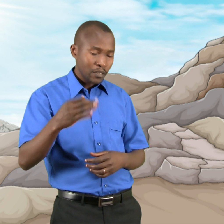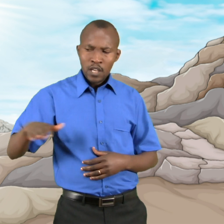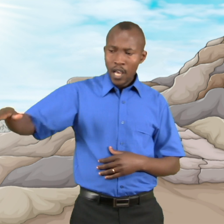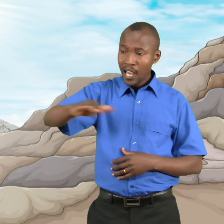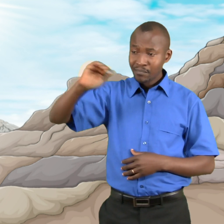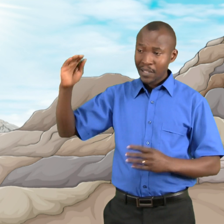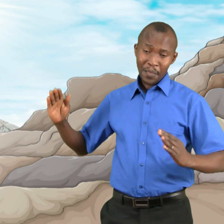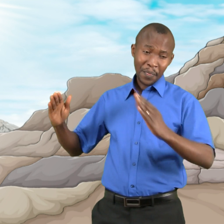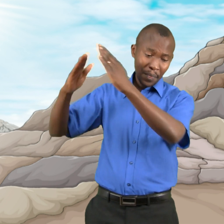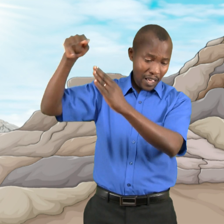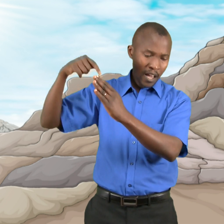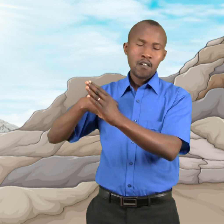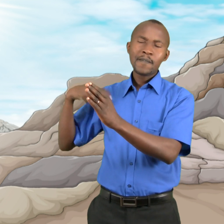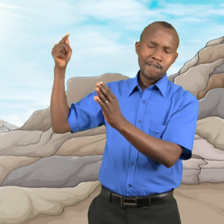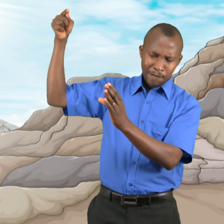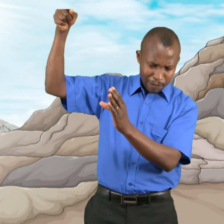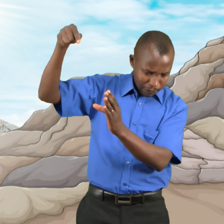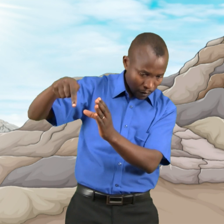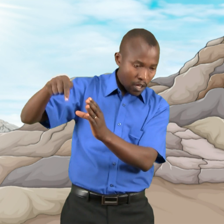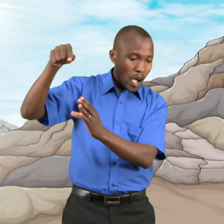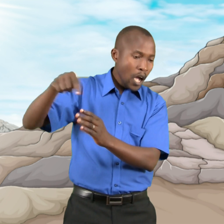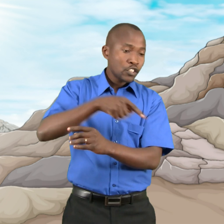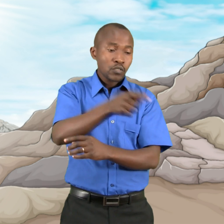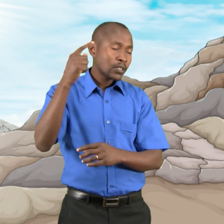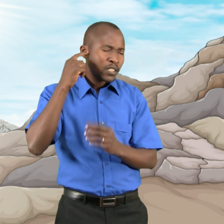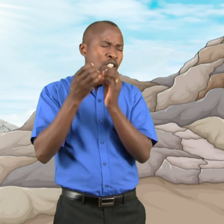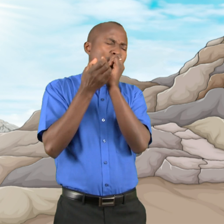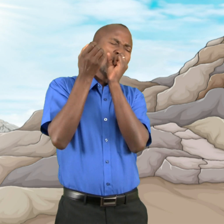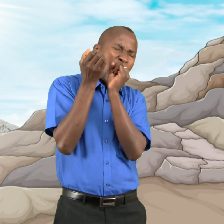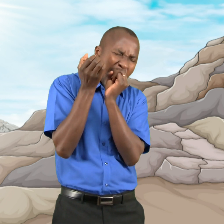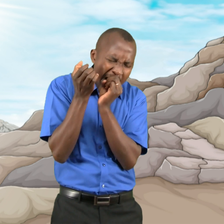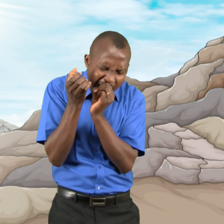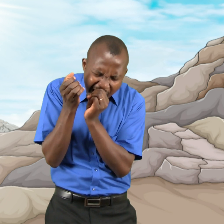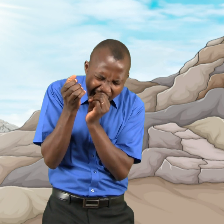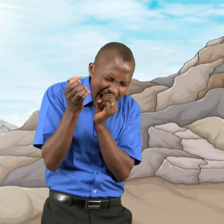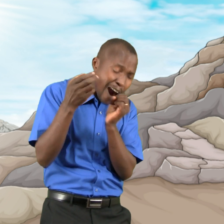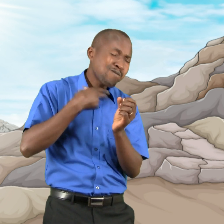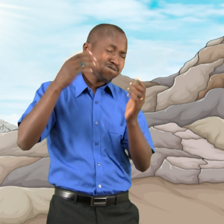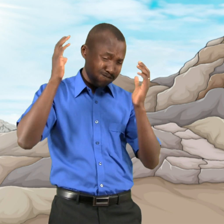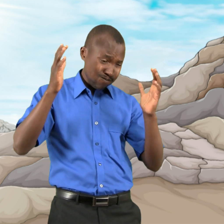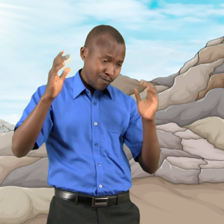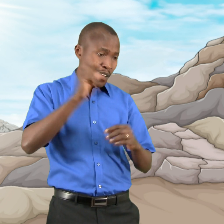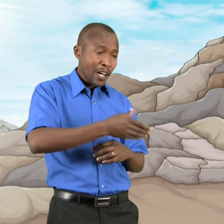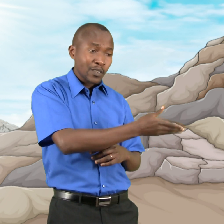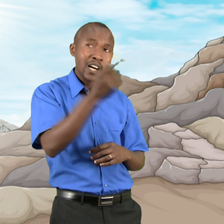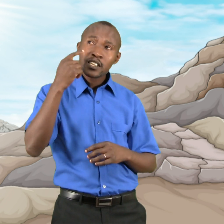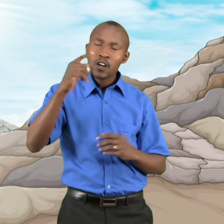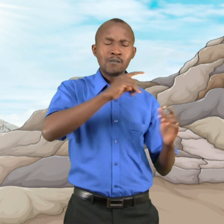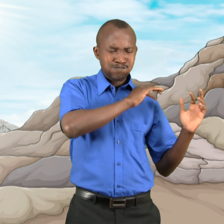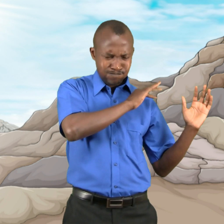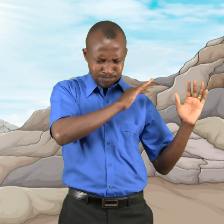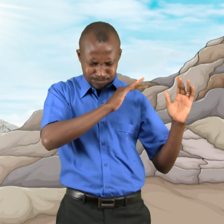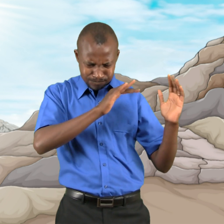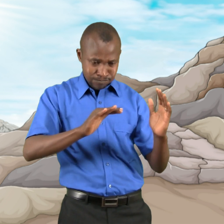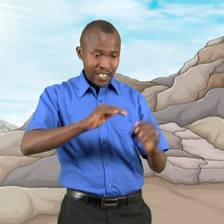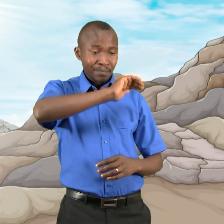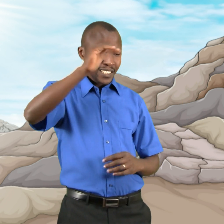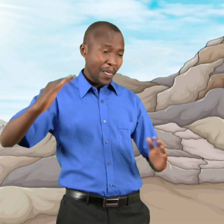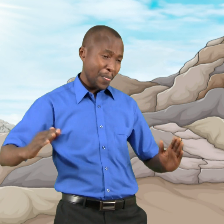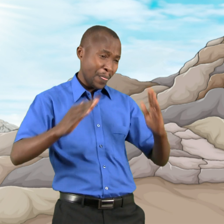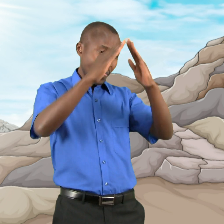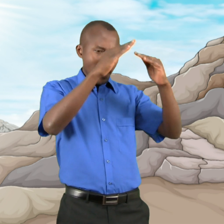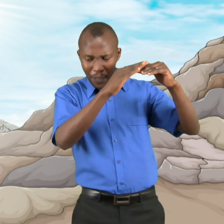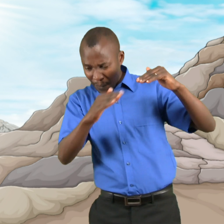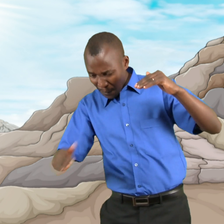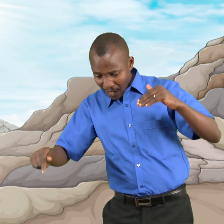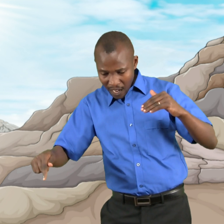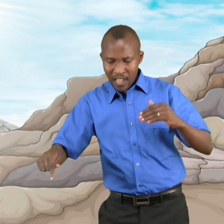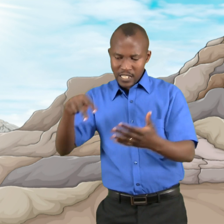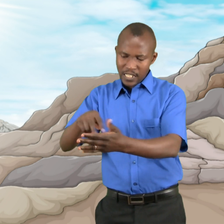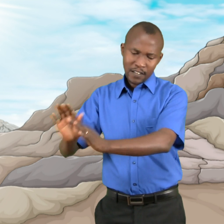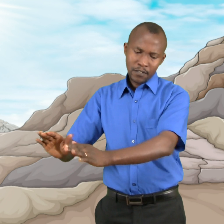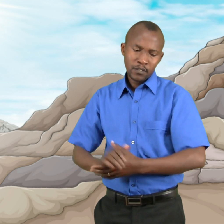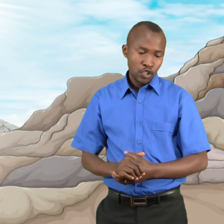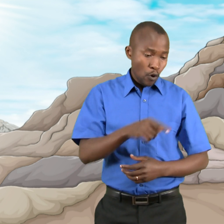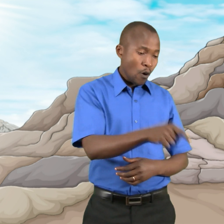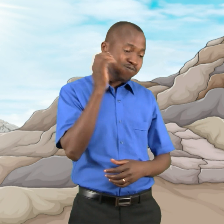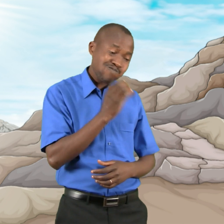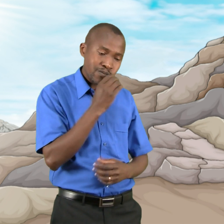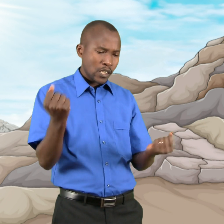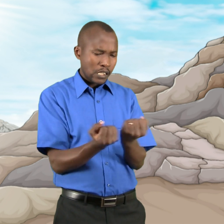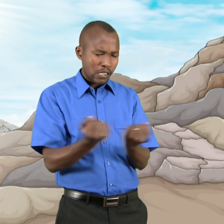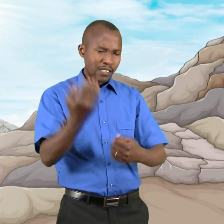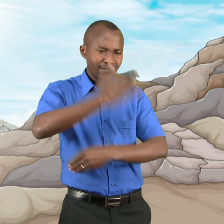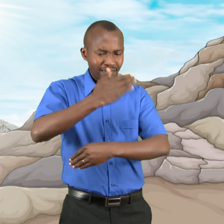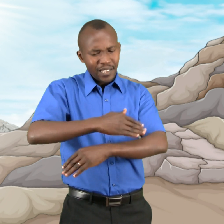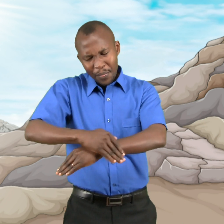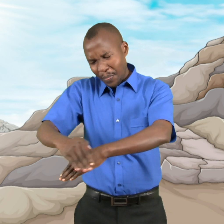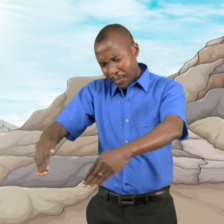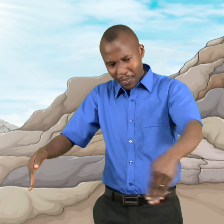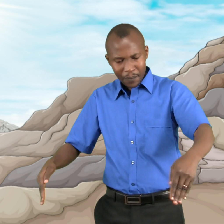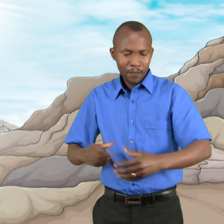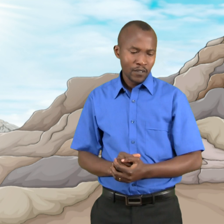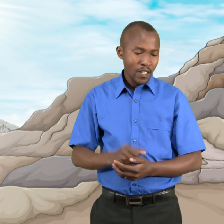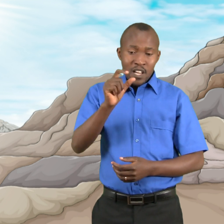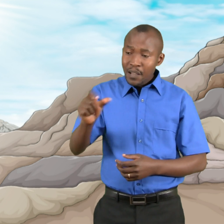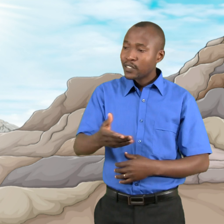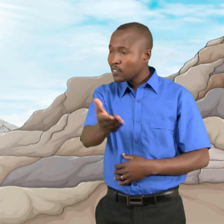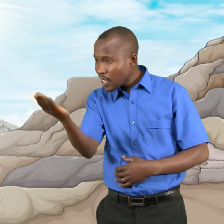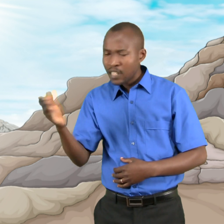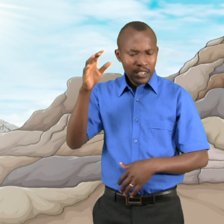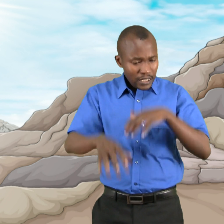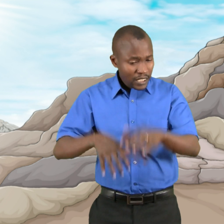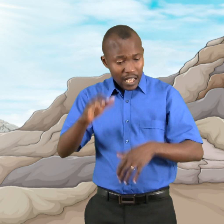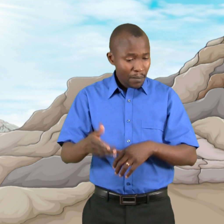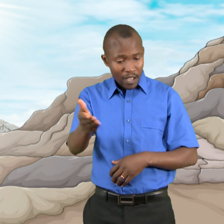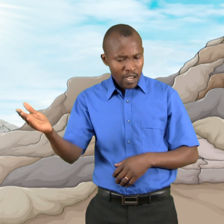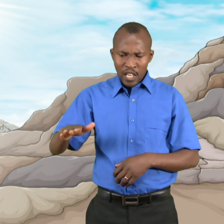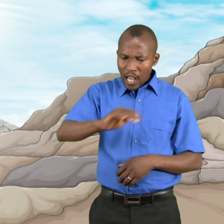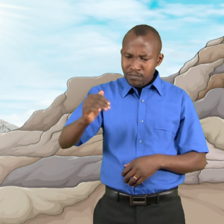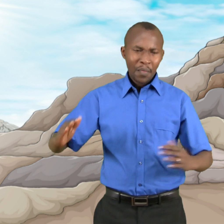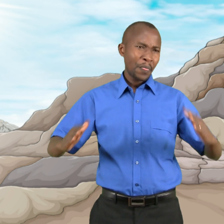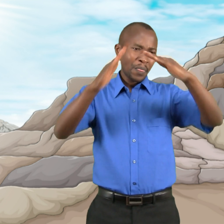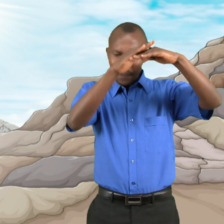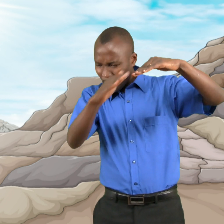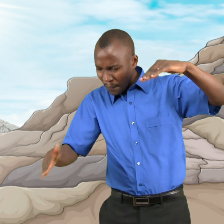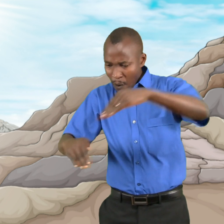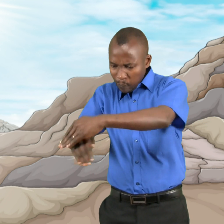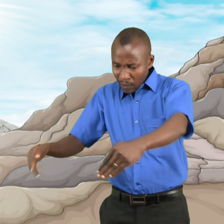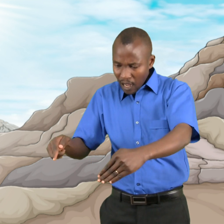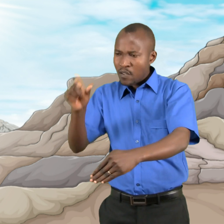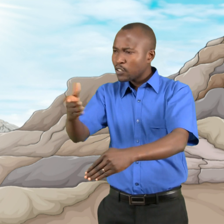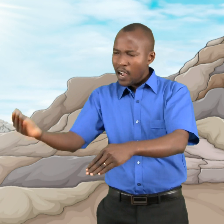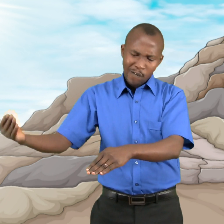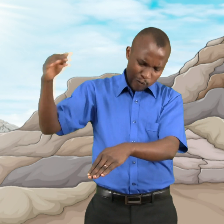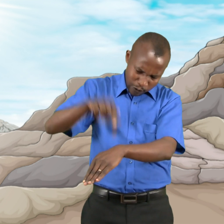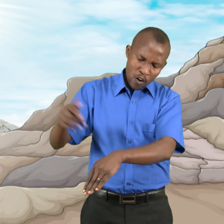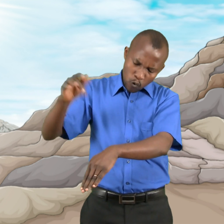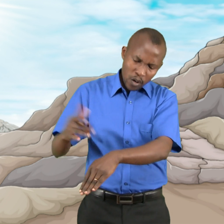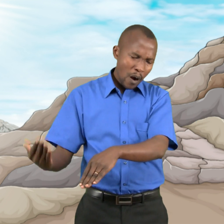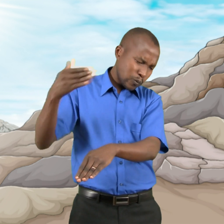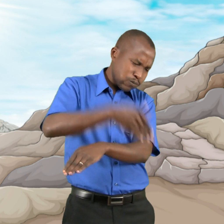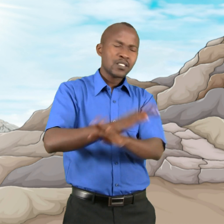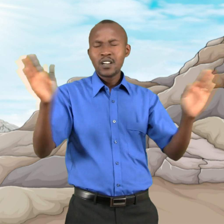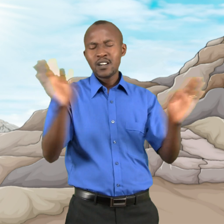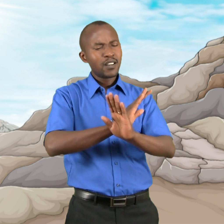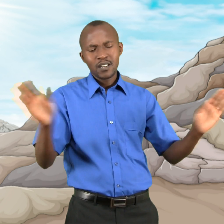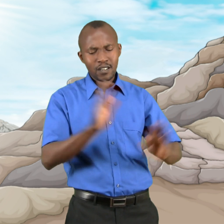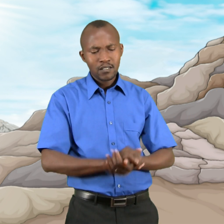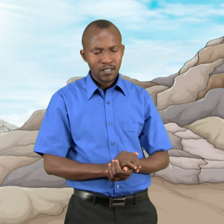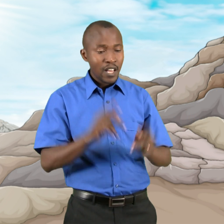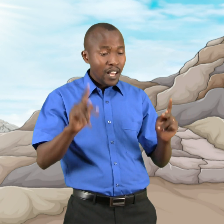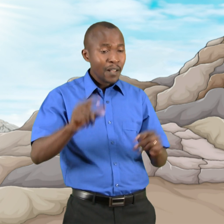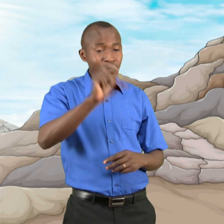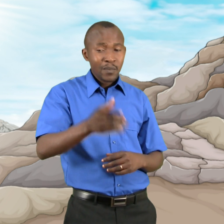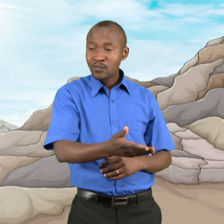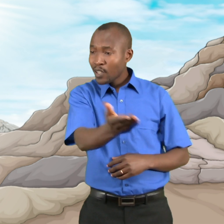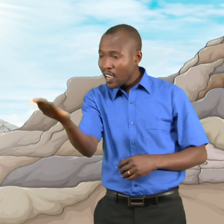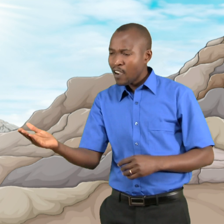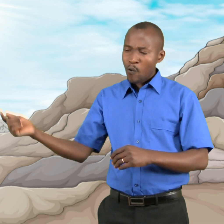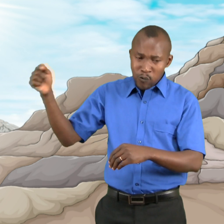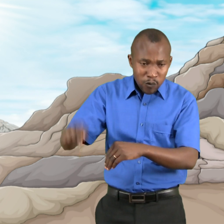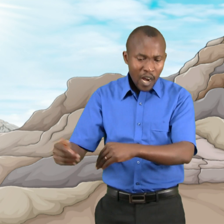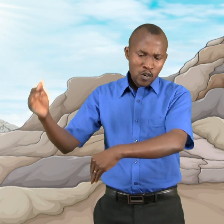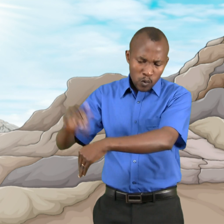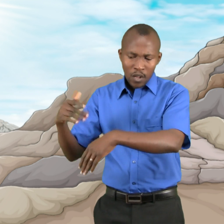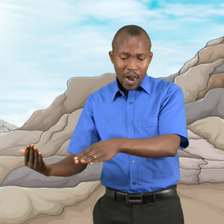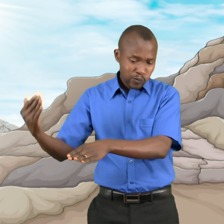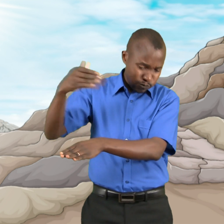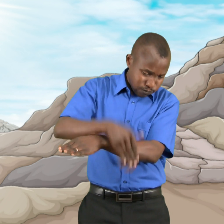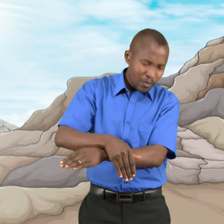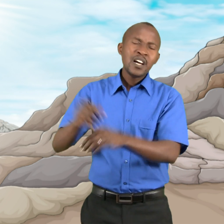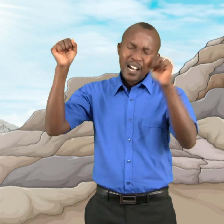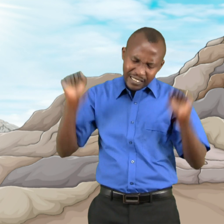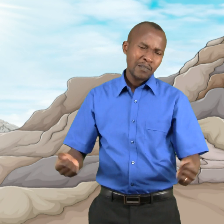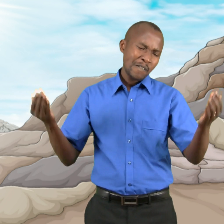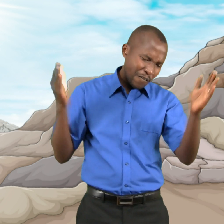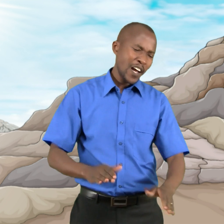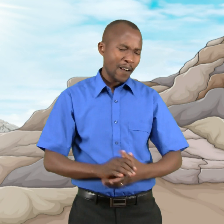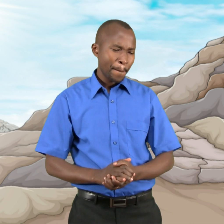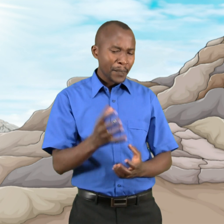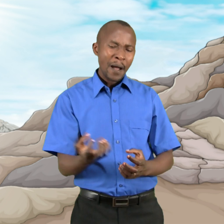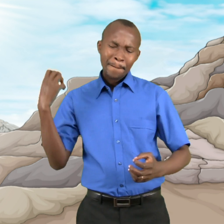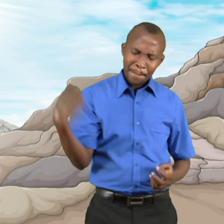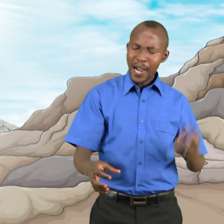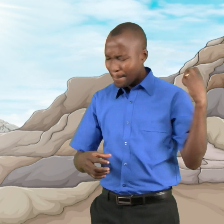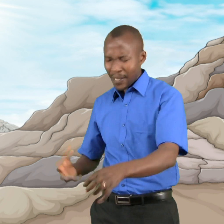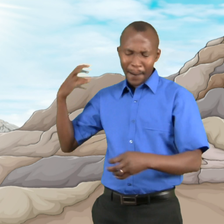They must wash their clothes and be prepared by the third day, for on the third day the LORD will come down on Mount Sinai in the sight of all the people.